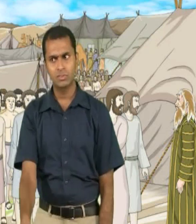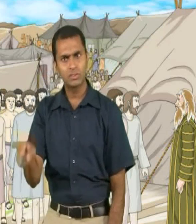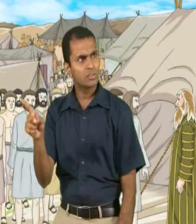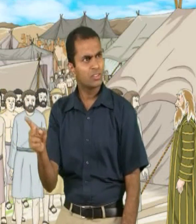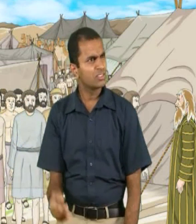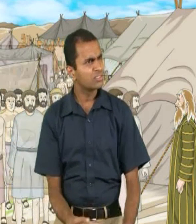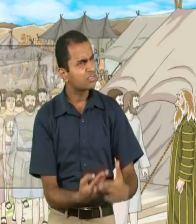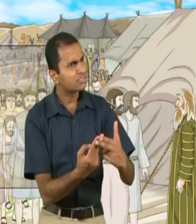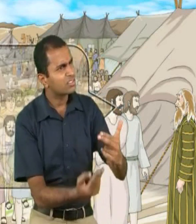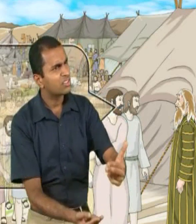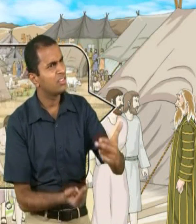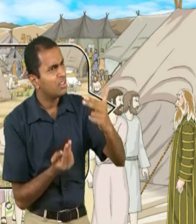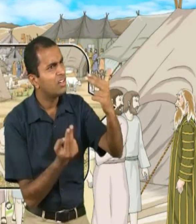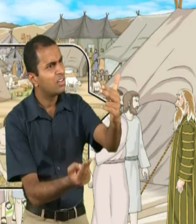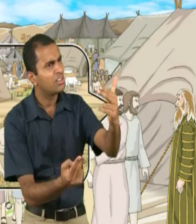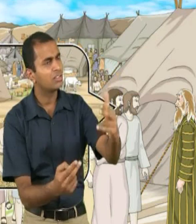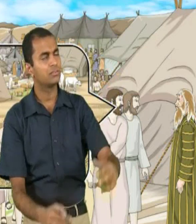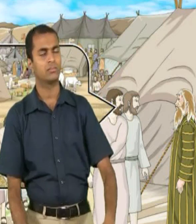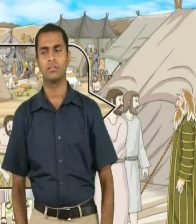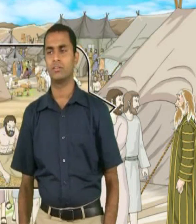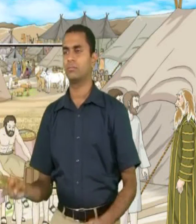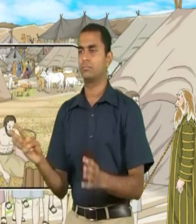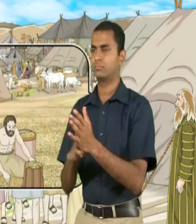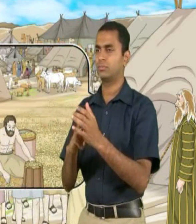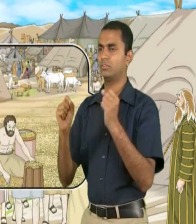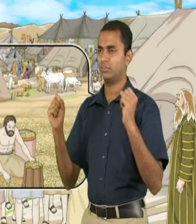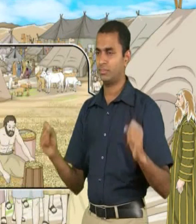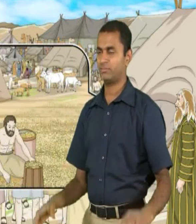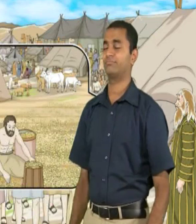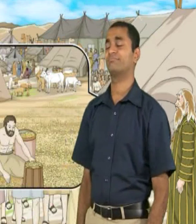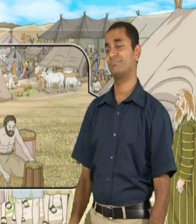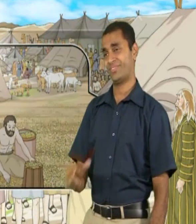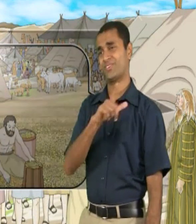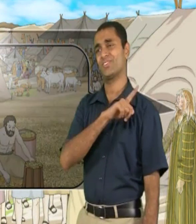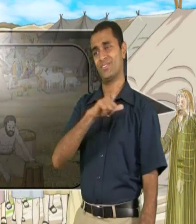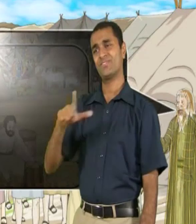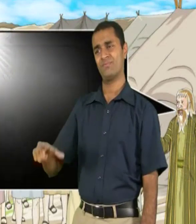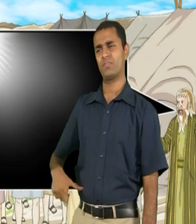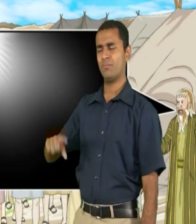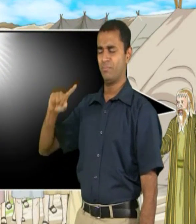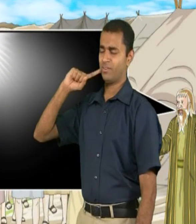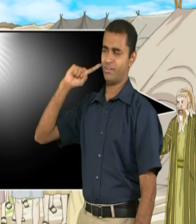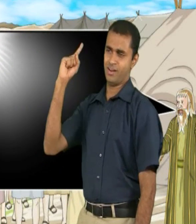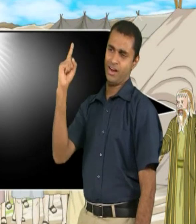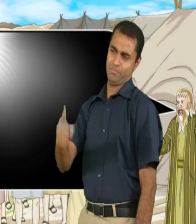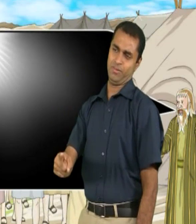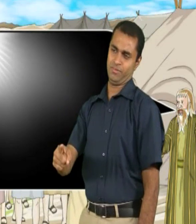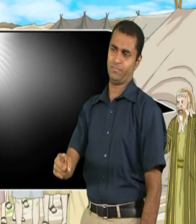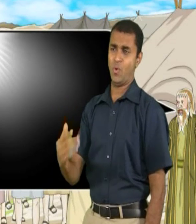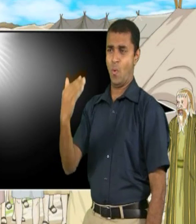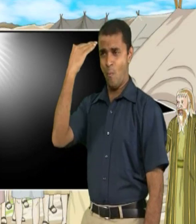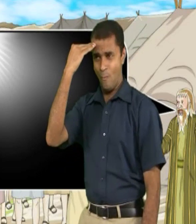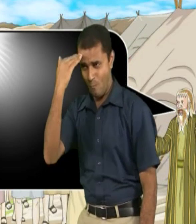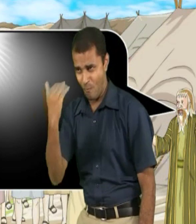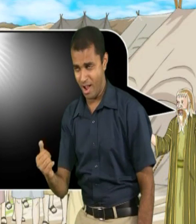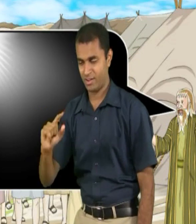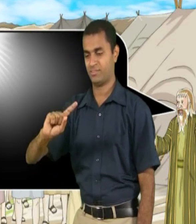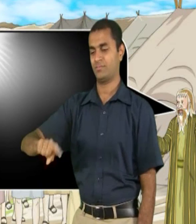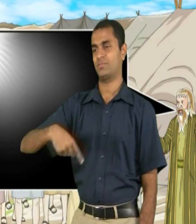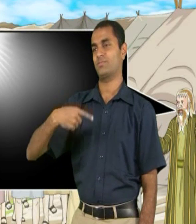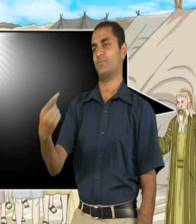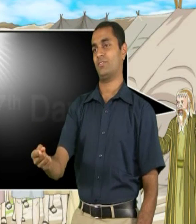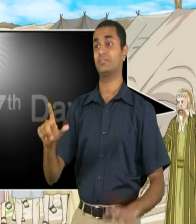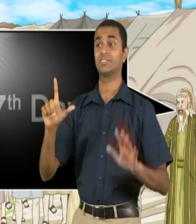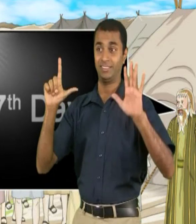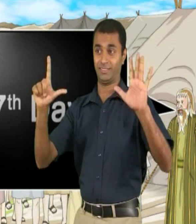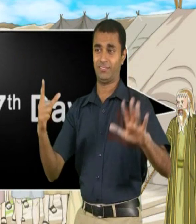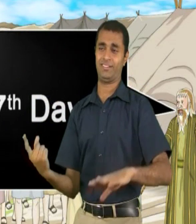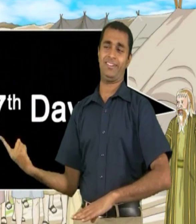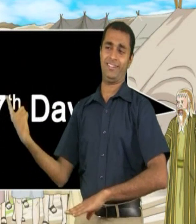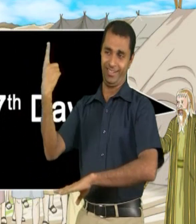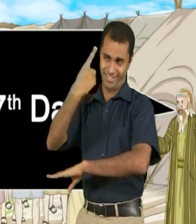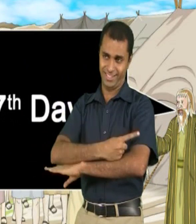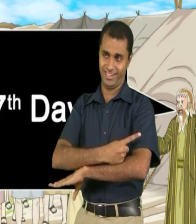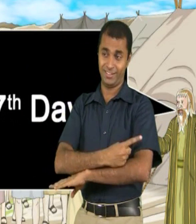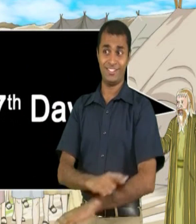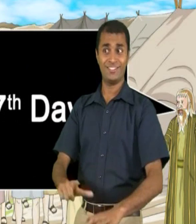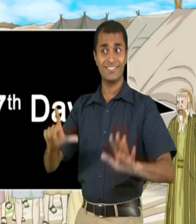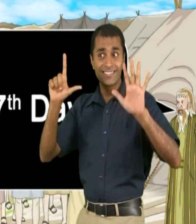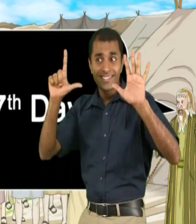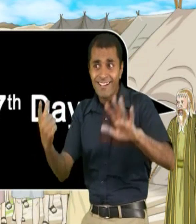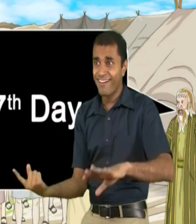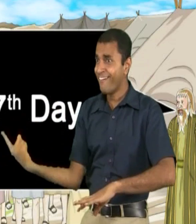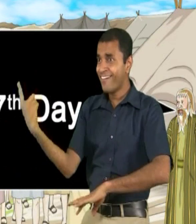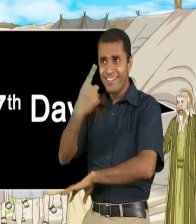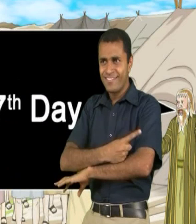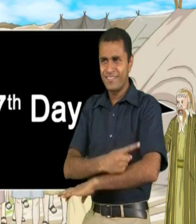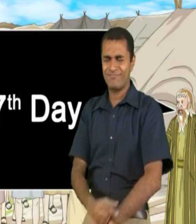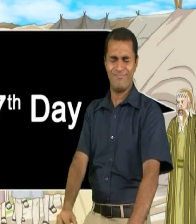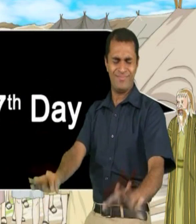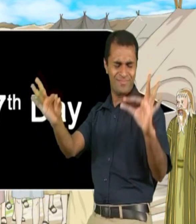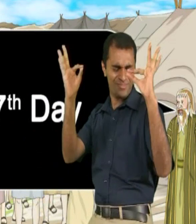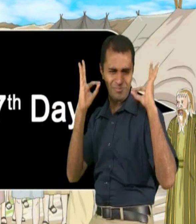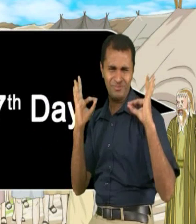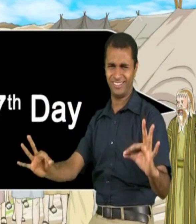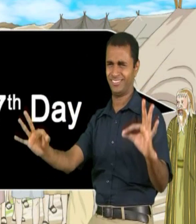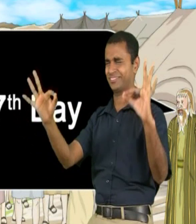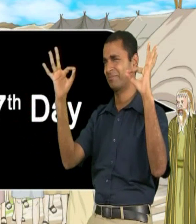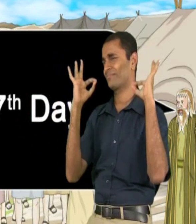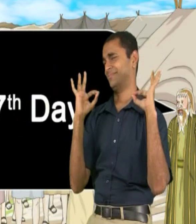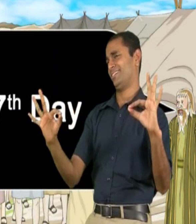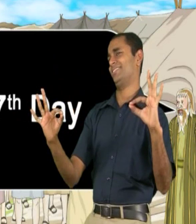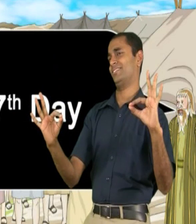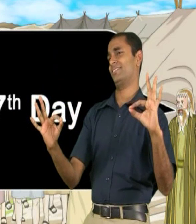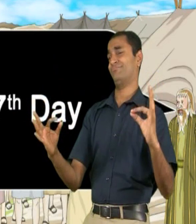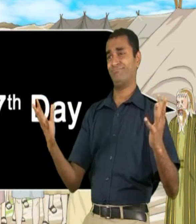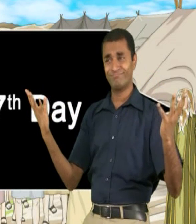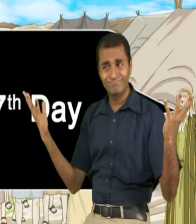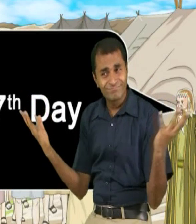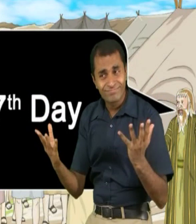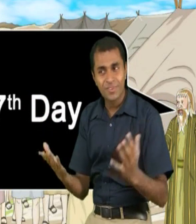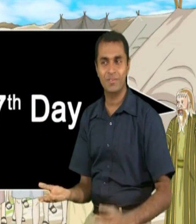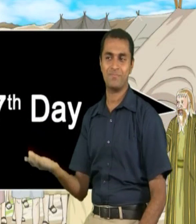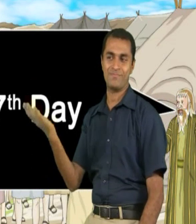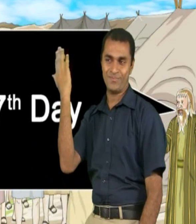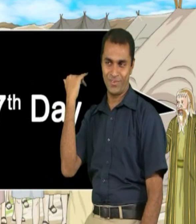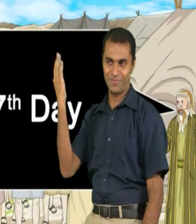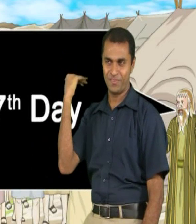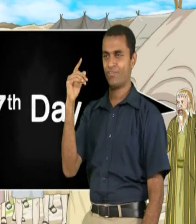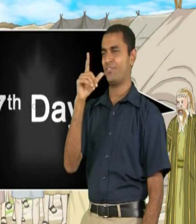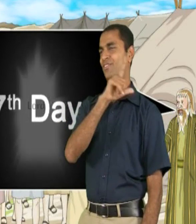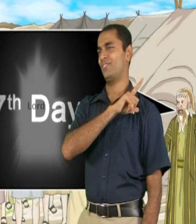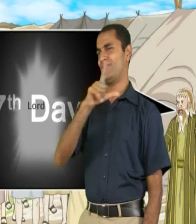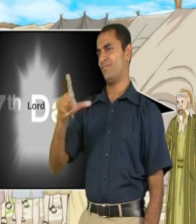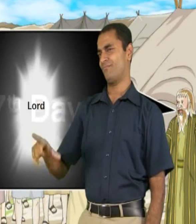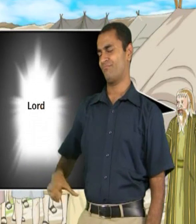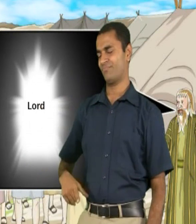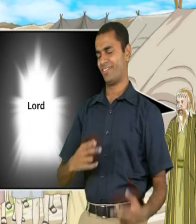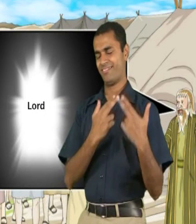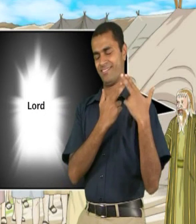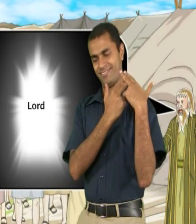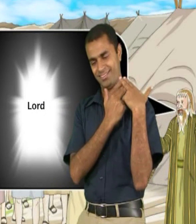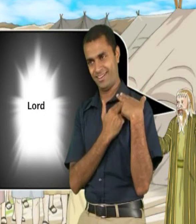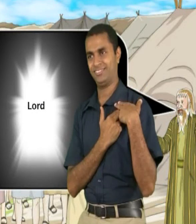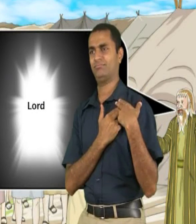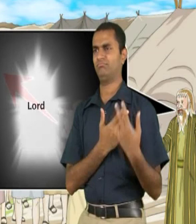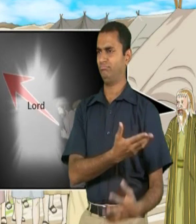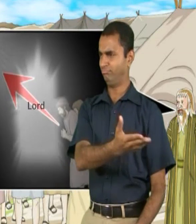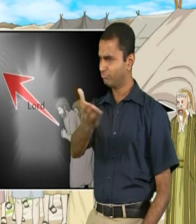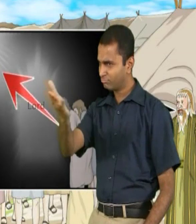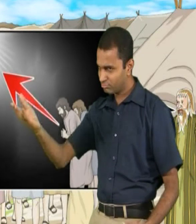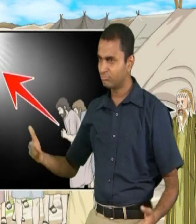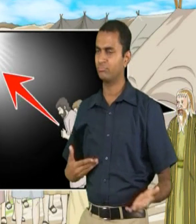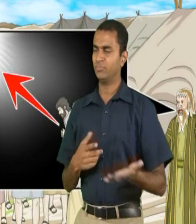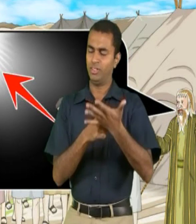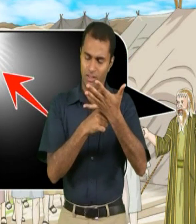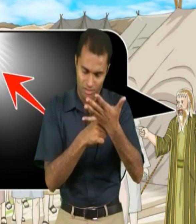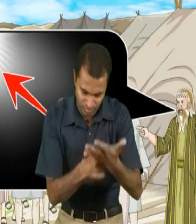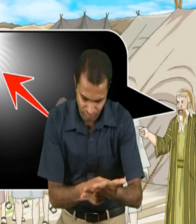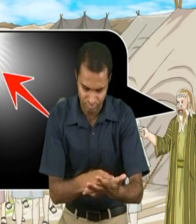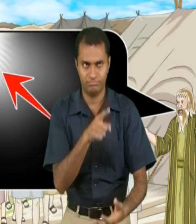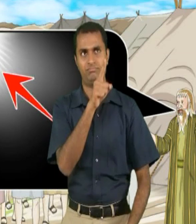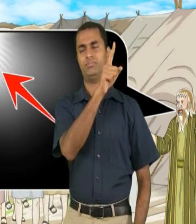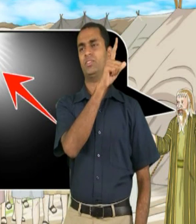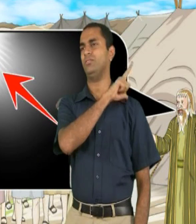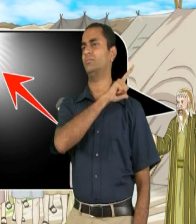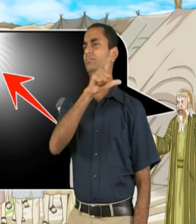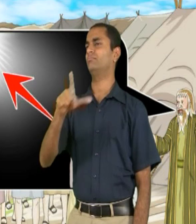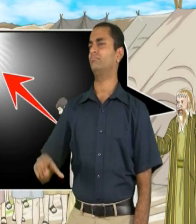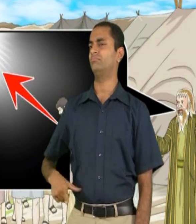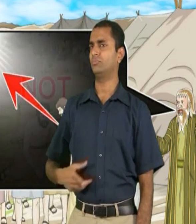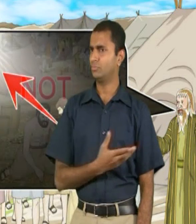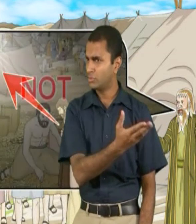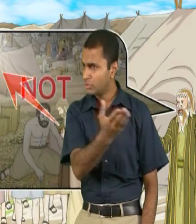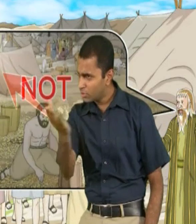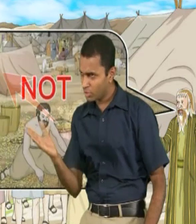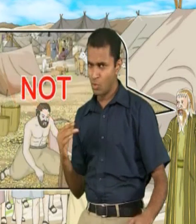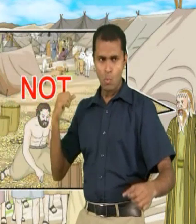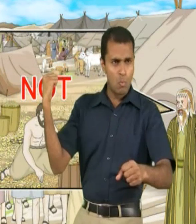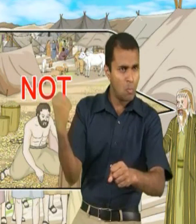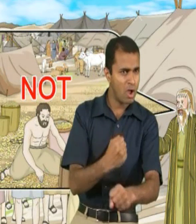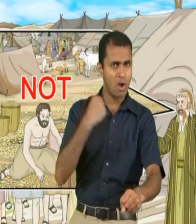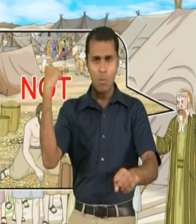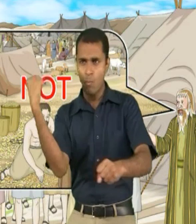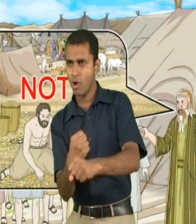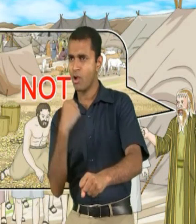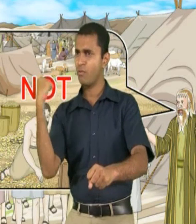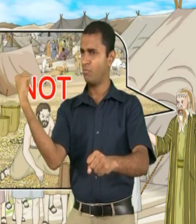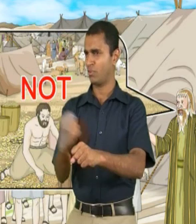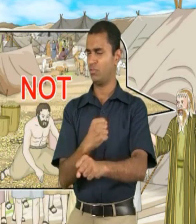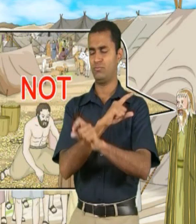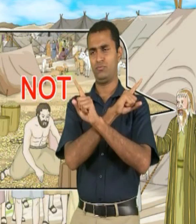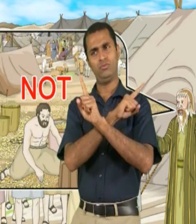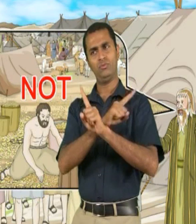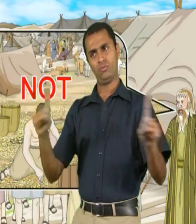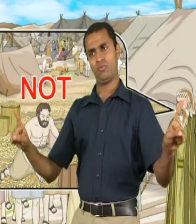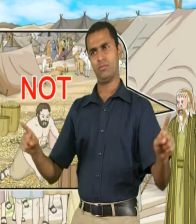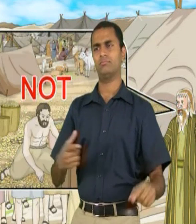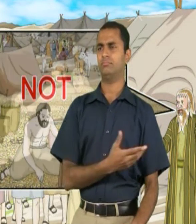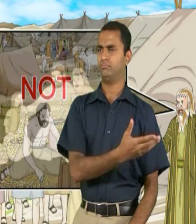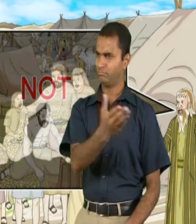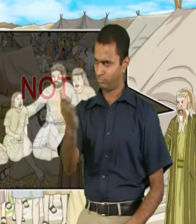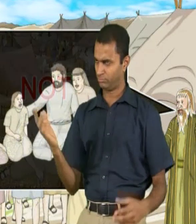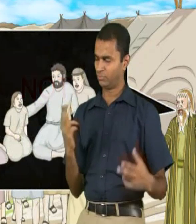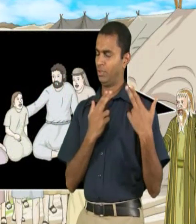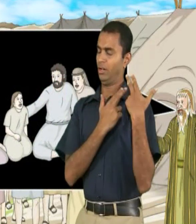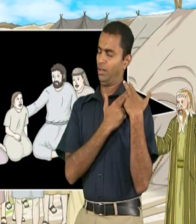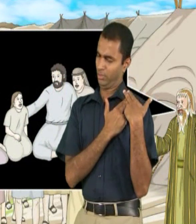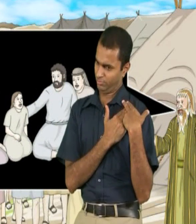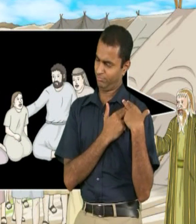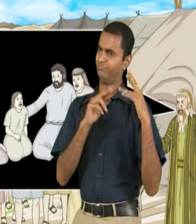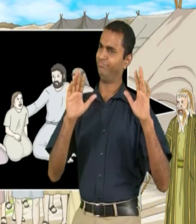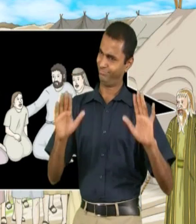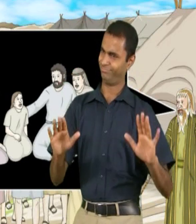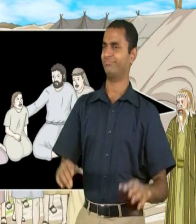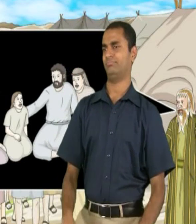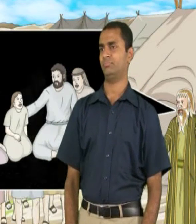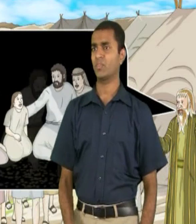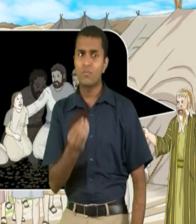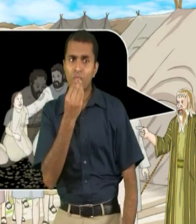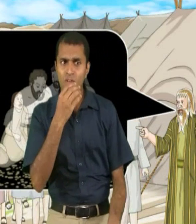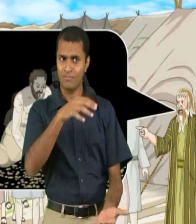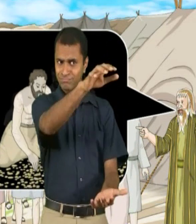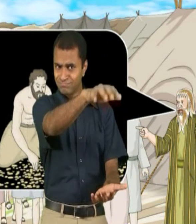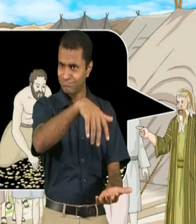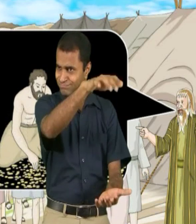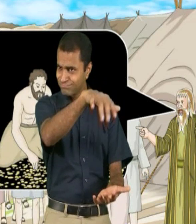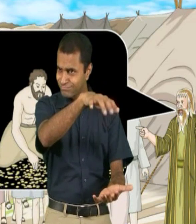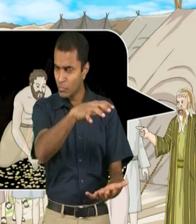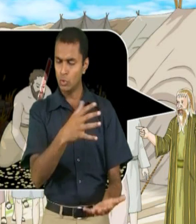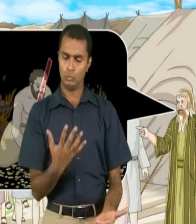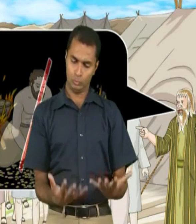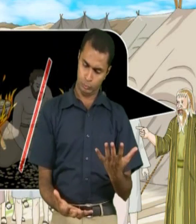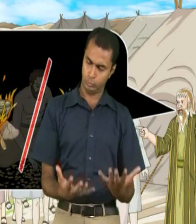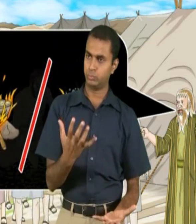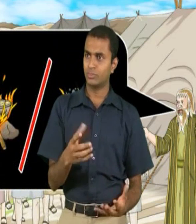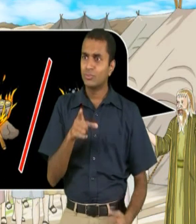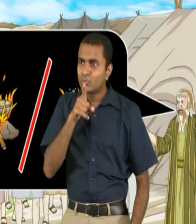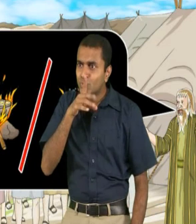He told them, “This is what the LORD has said: ‘Tomorrow is to be a day of complete rest, a holy Sabbath to the LORD.